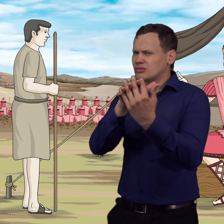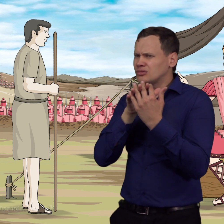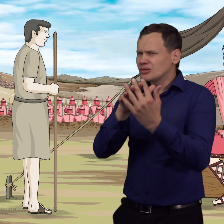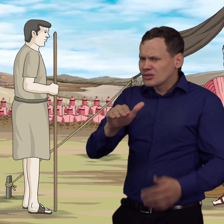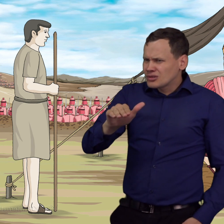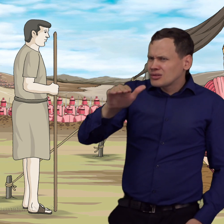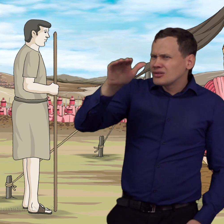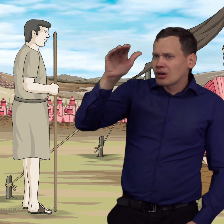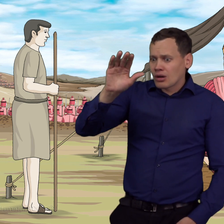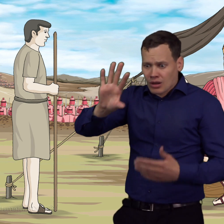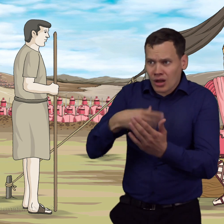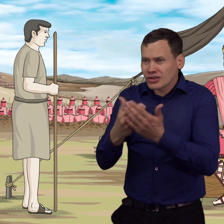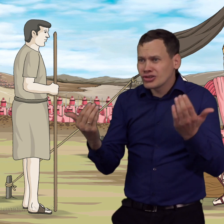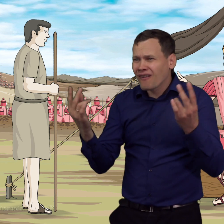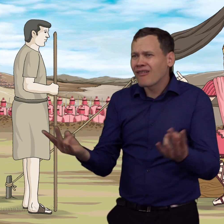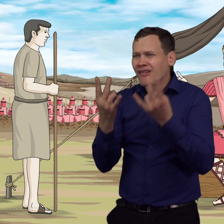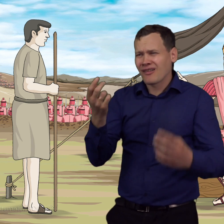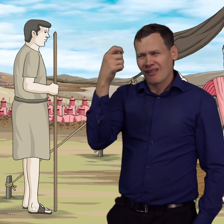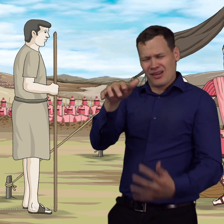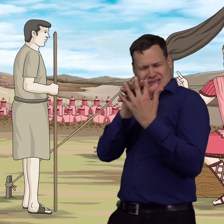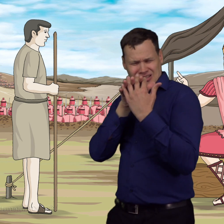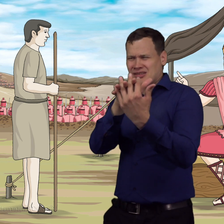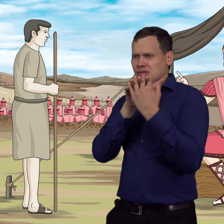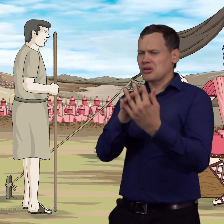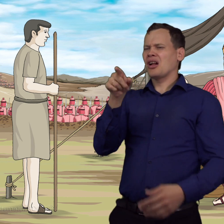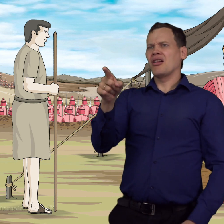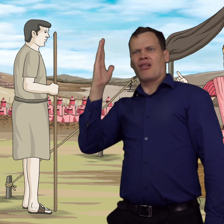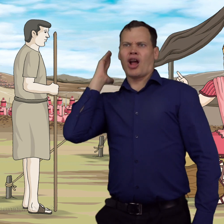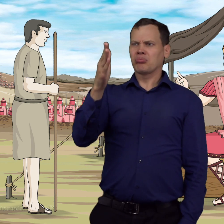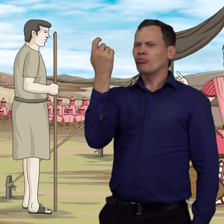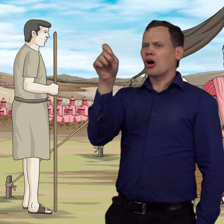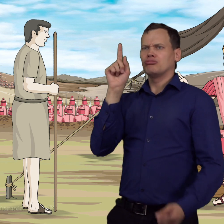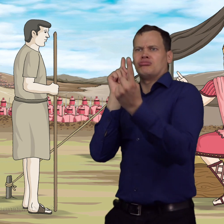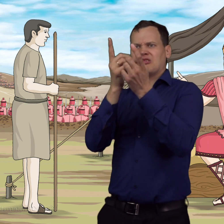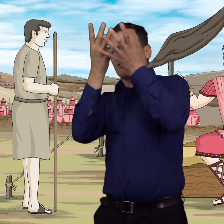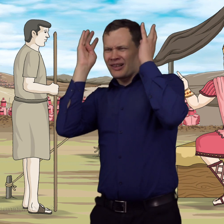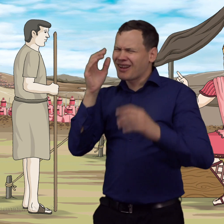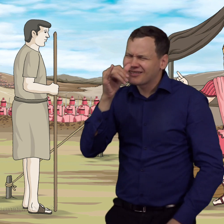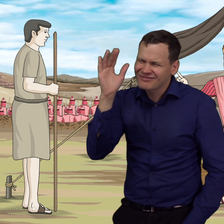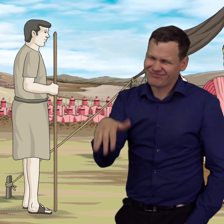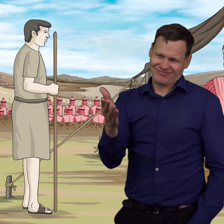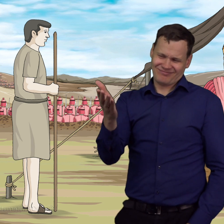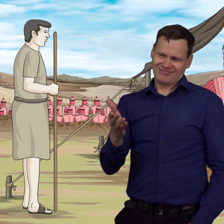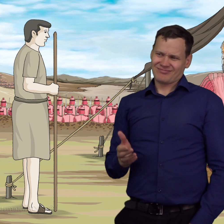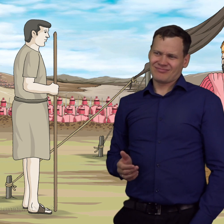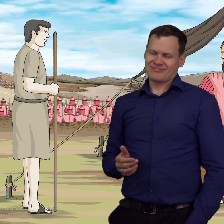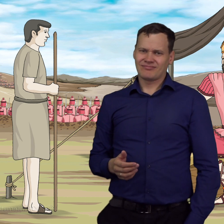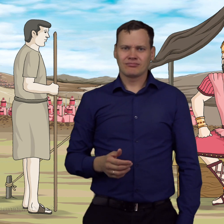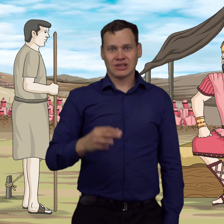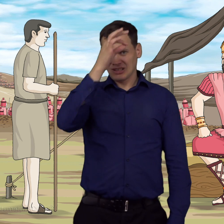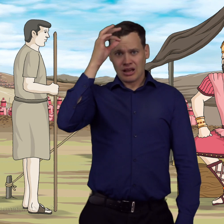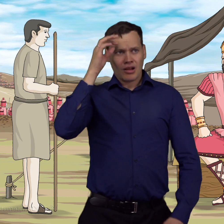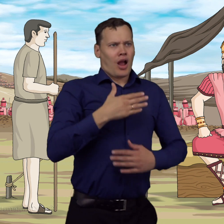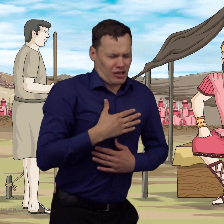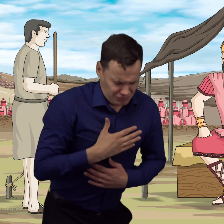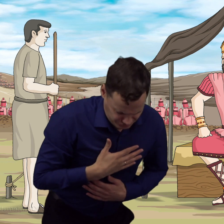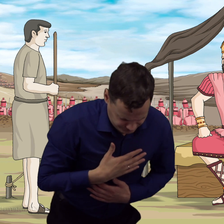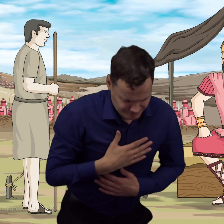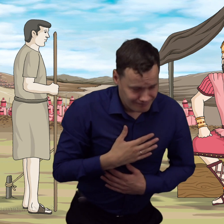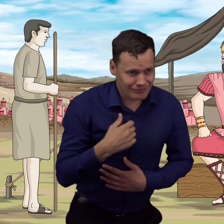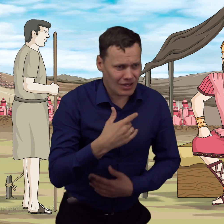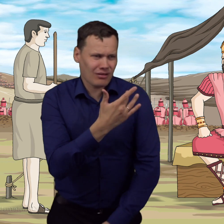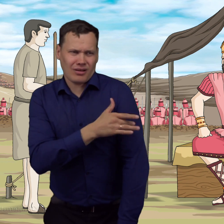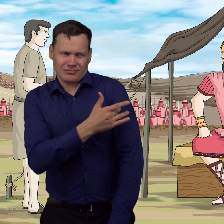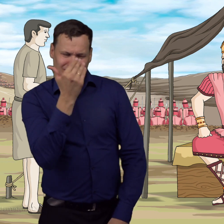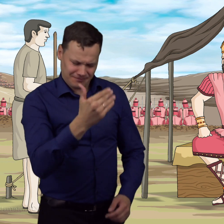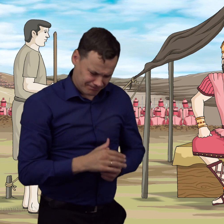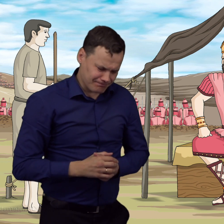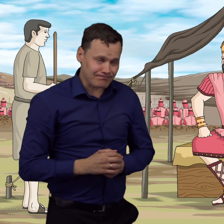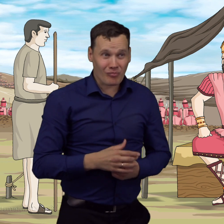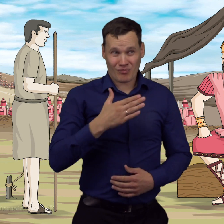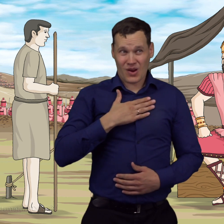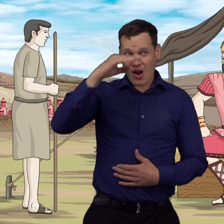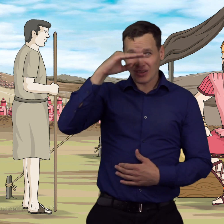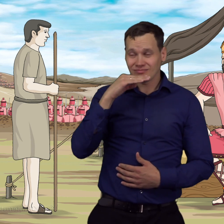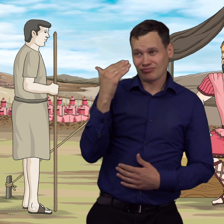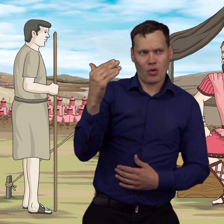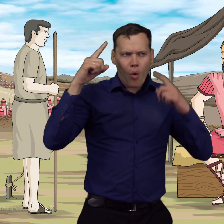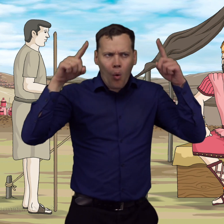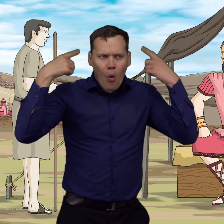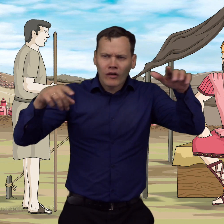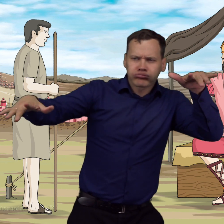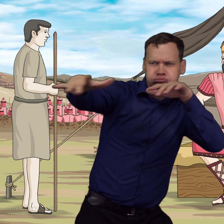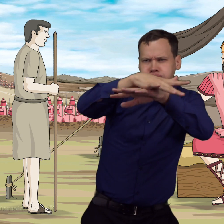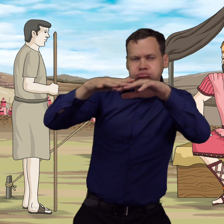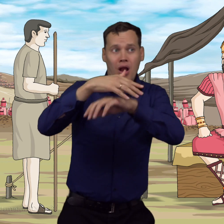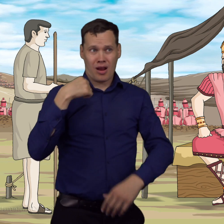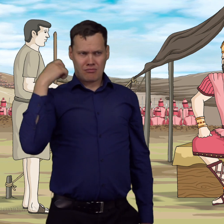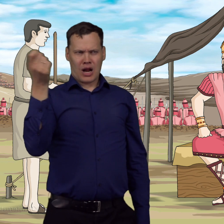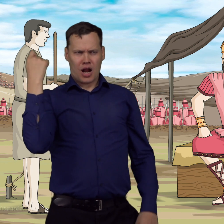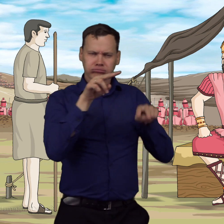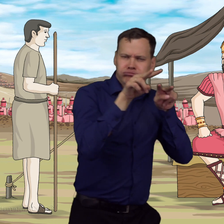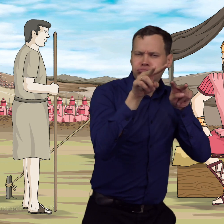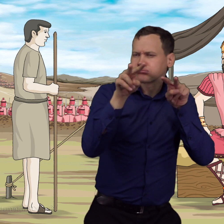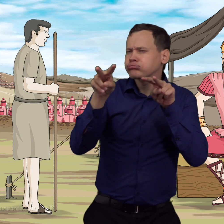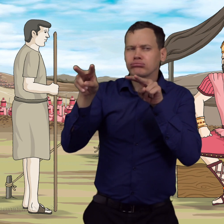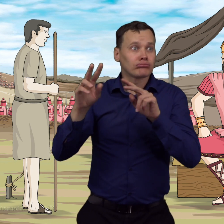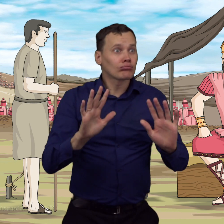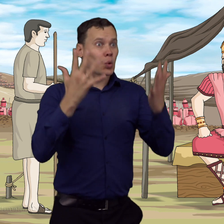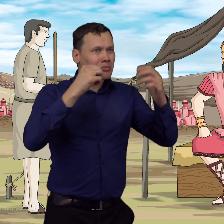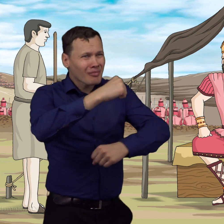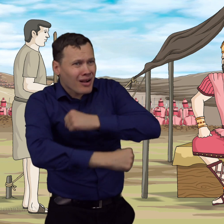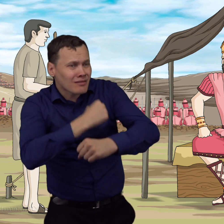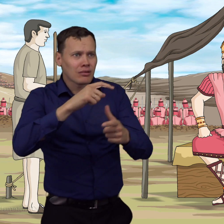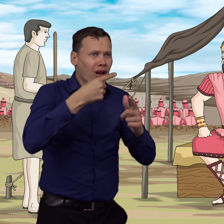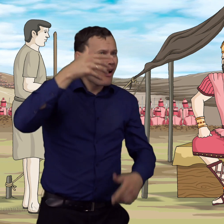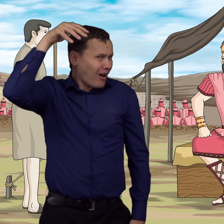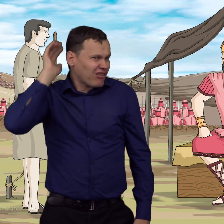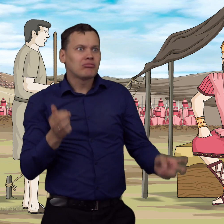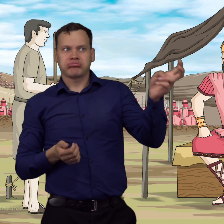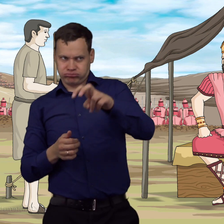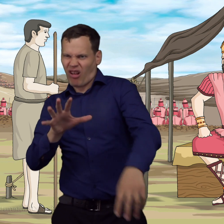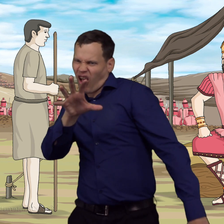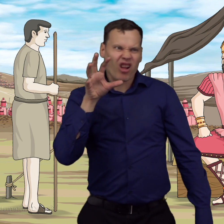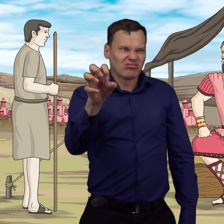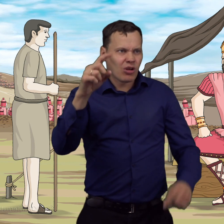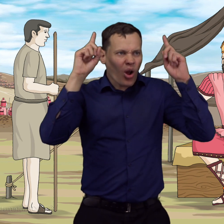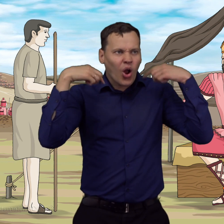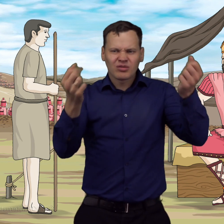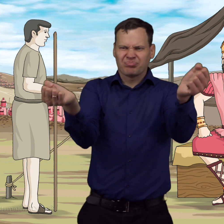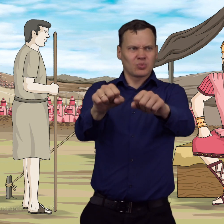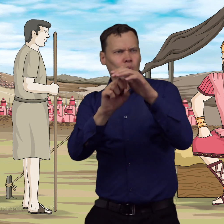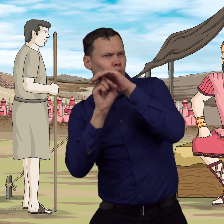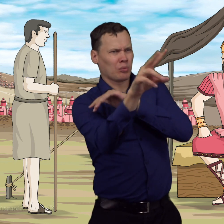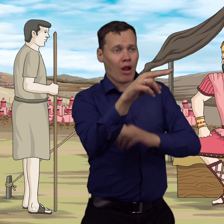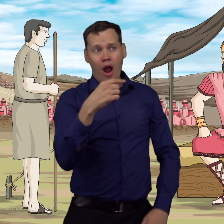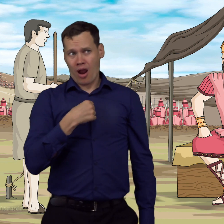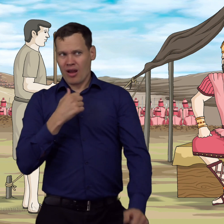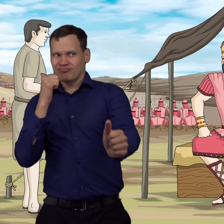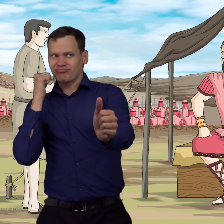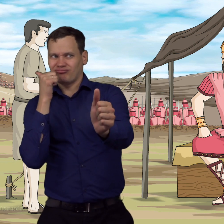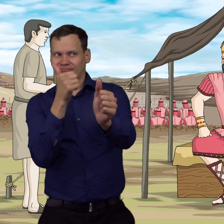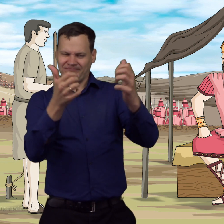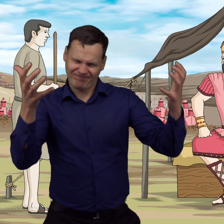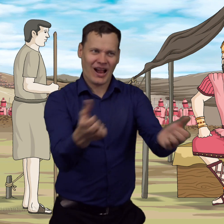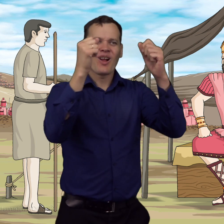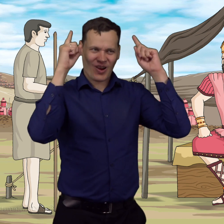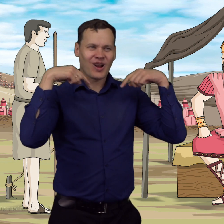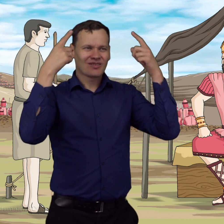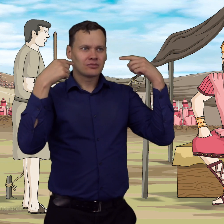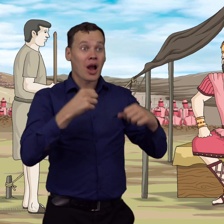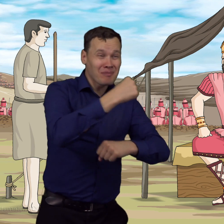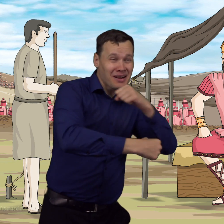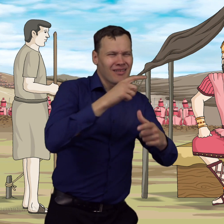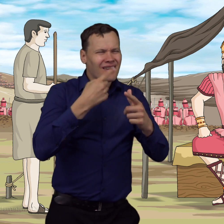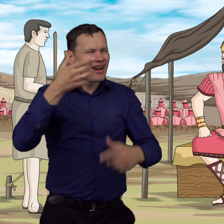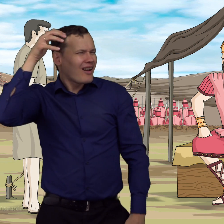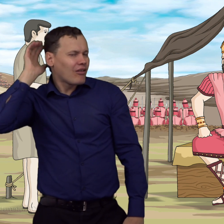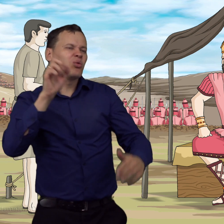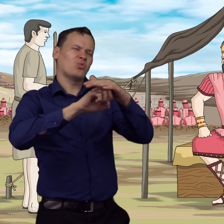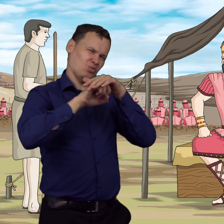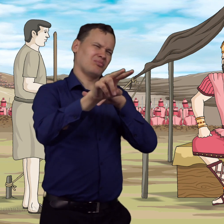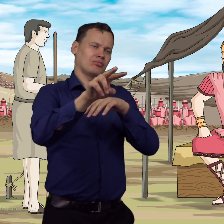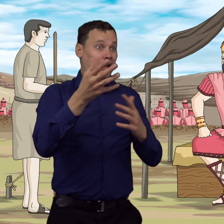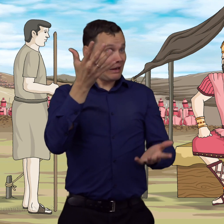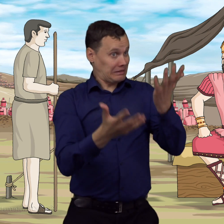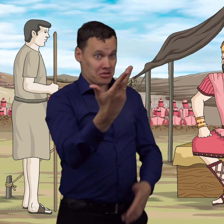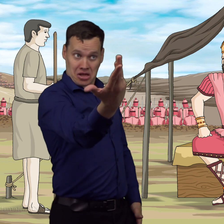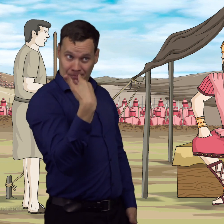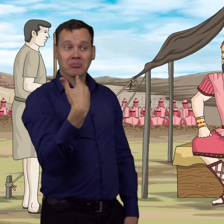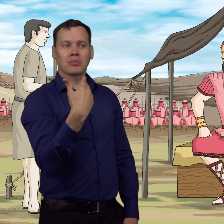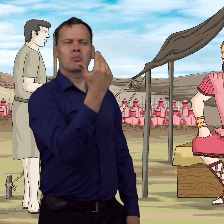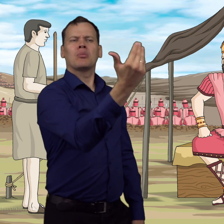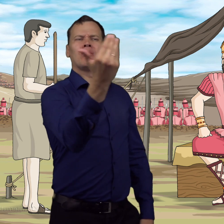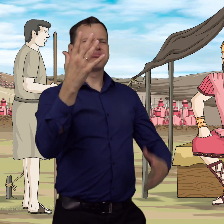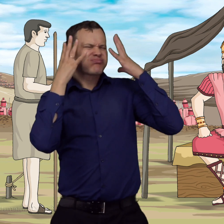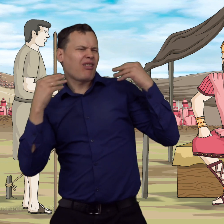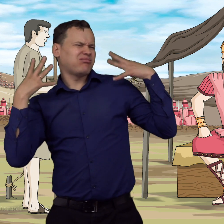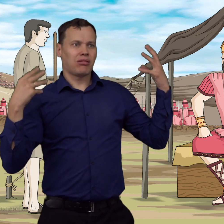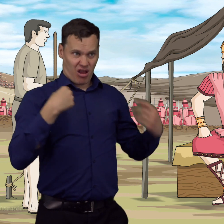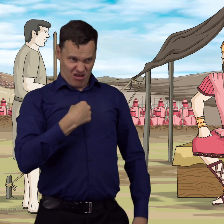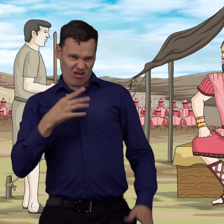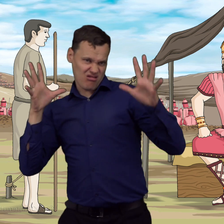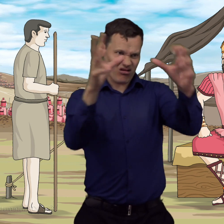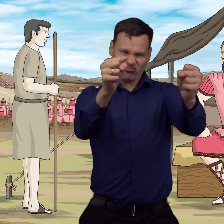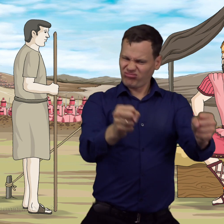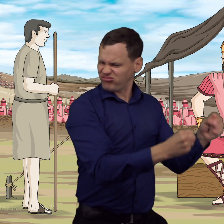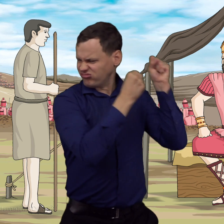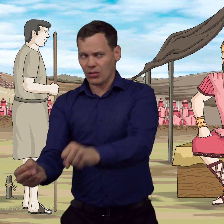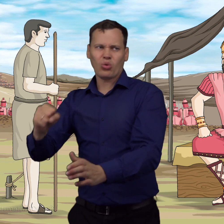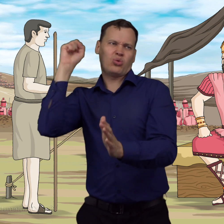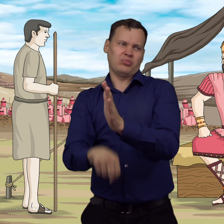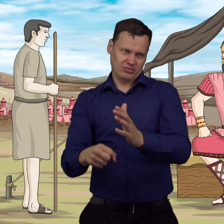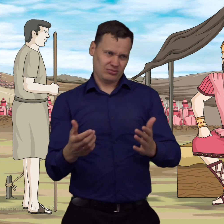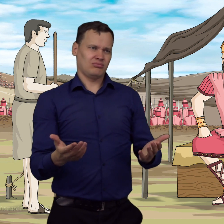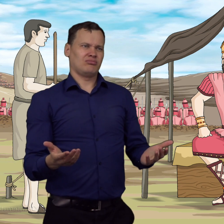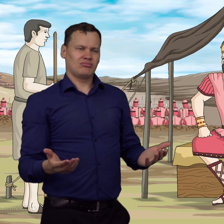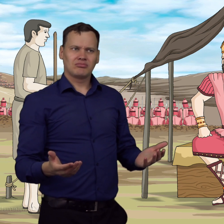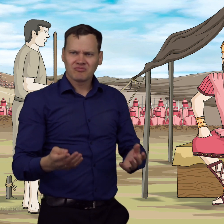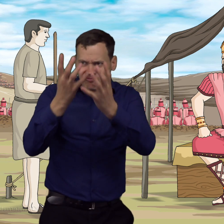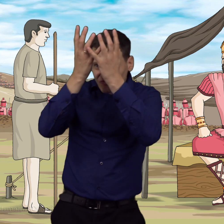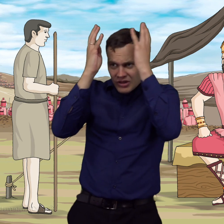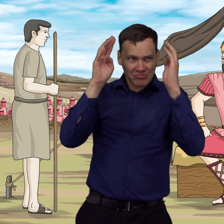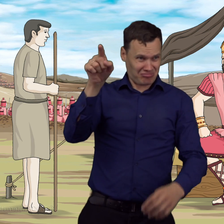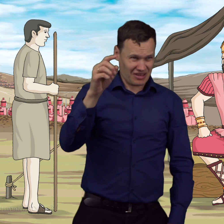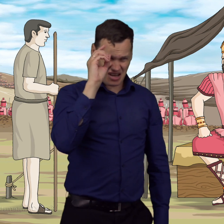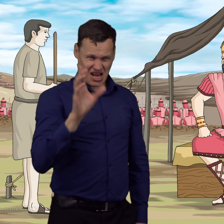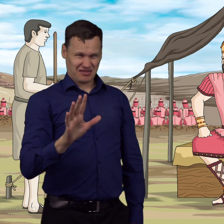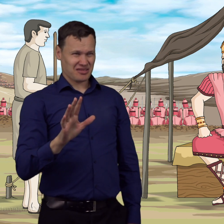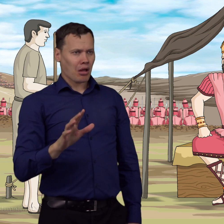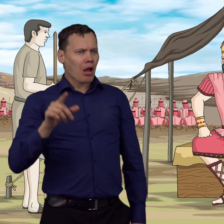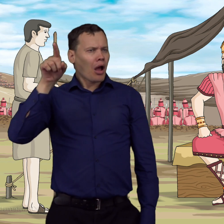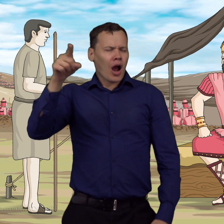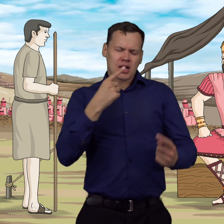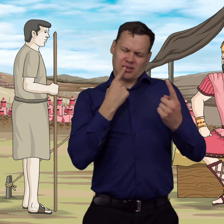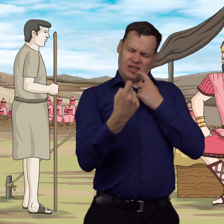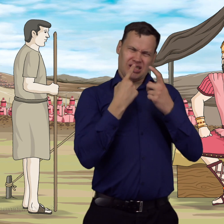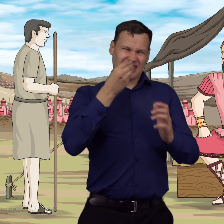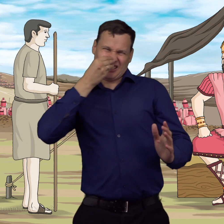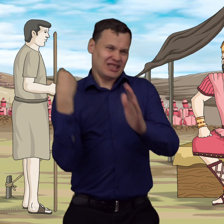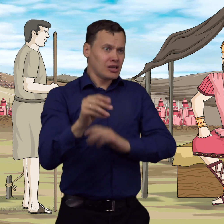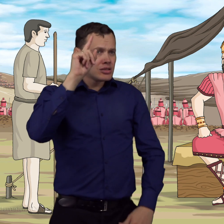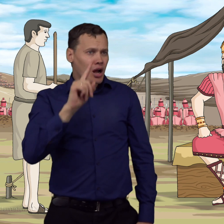David replied, “Your servant has been tending his father’s sheep, and whenever a lion or a bear came and carried off a lamb from the flock, I went after it, struck it down, and delivered the lamb from its mouth. If it reared up against me, I would grab it by its fur, strike it down, and kill it.